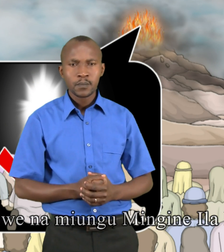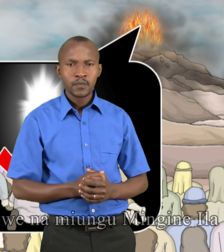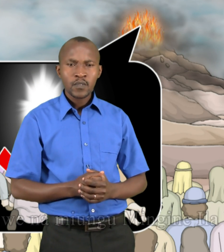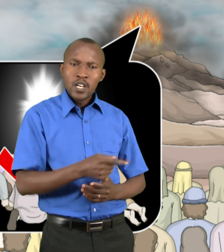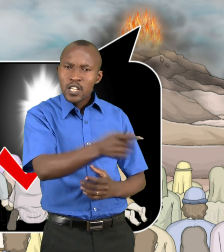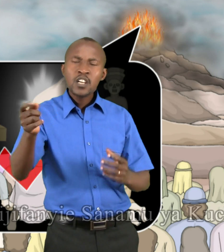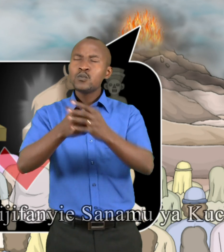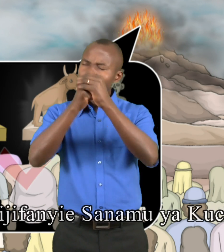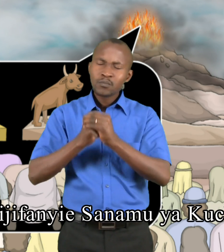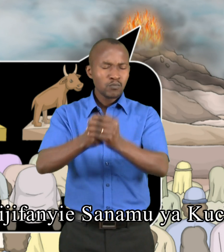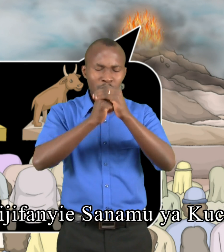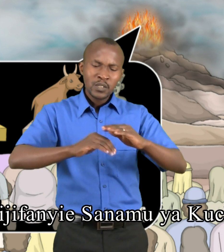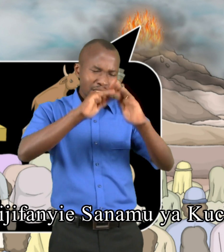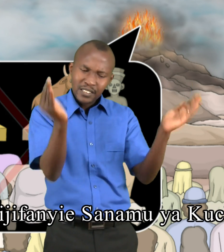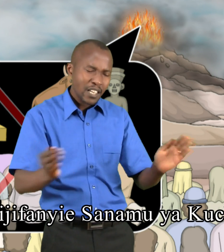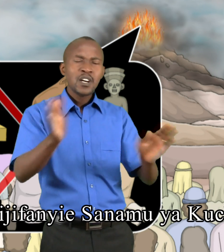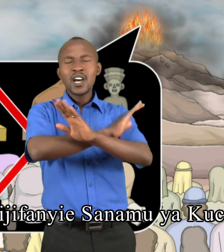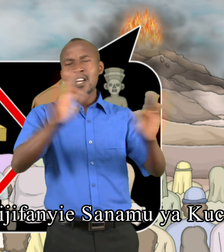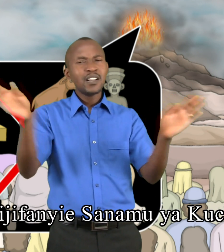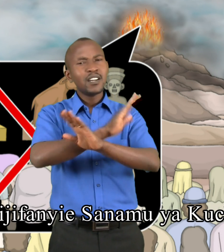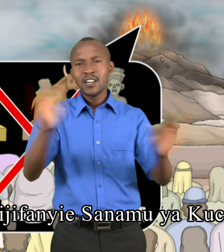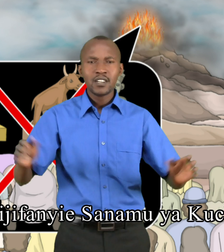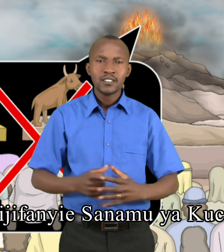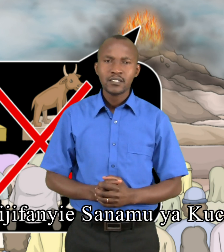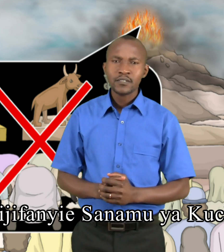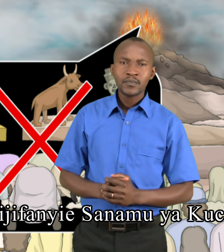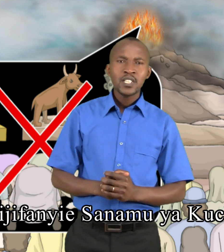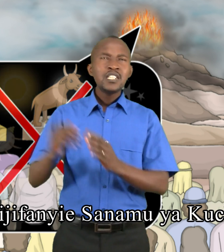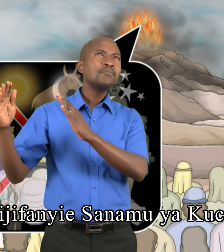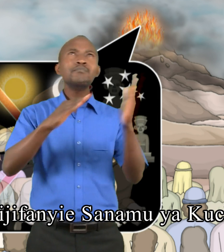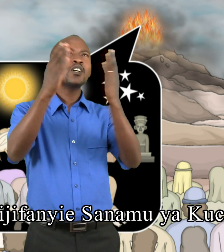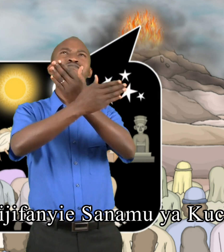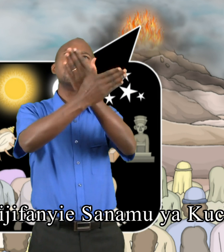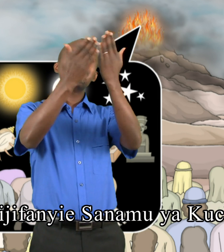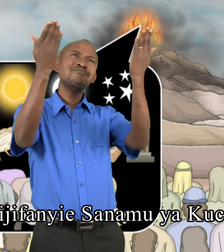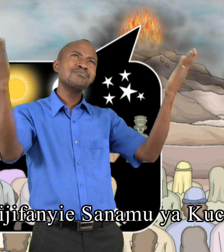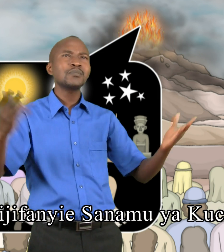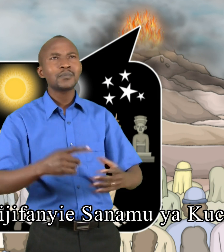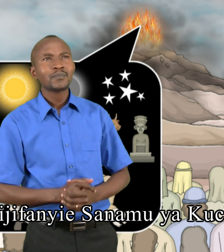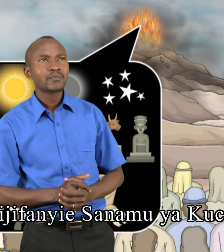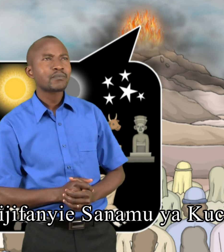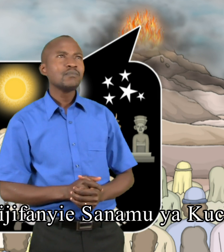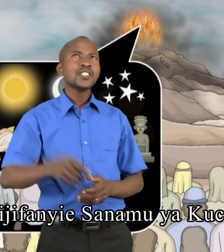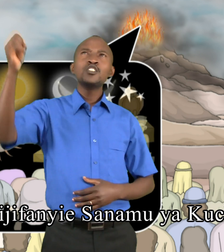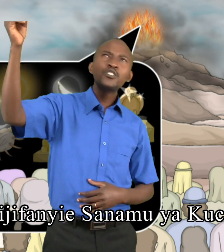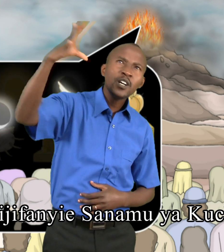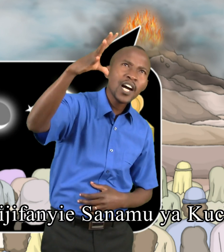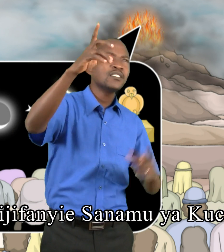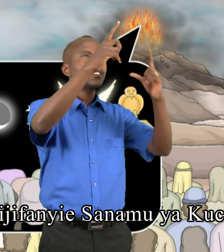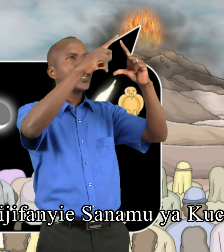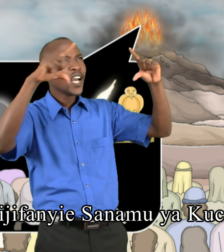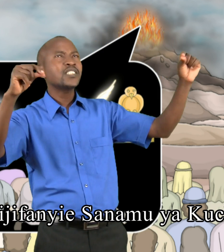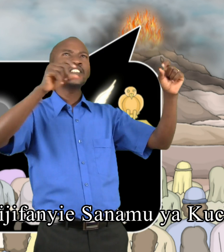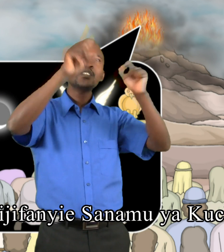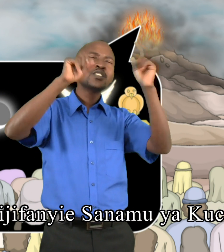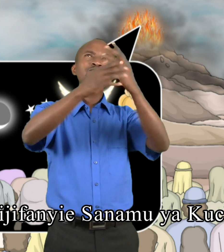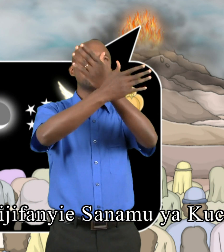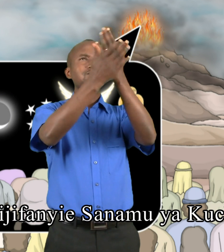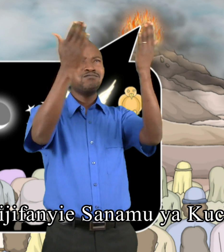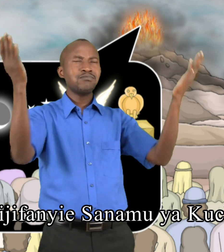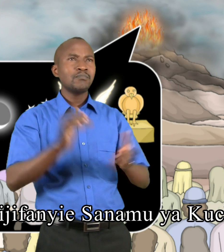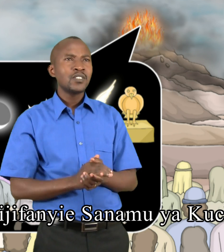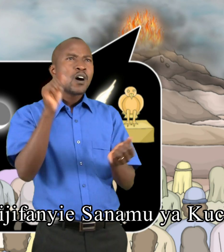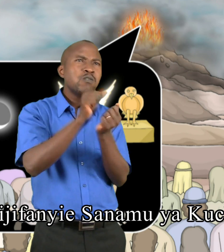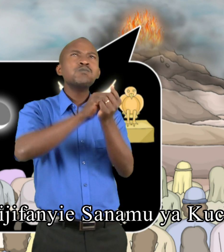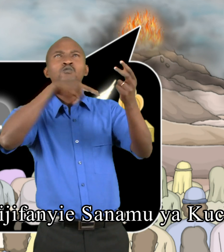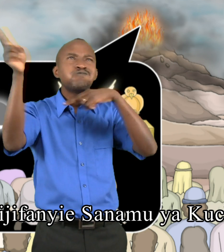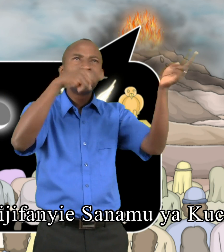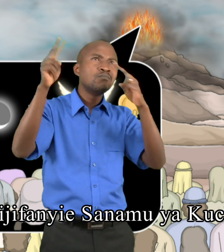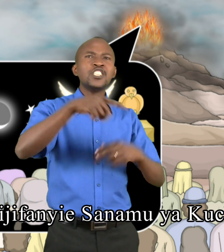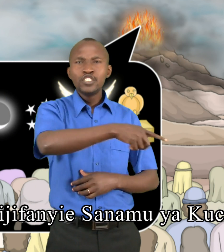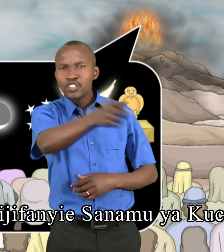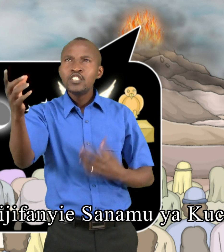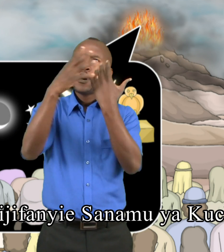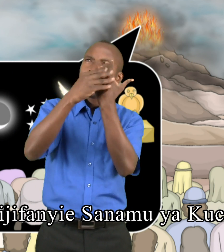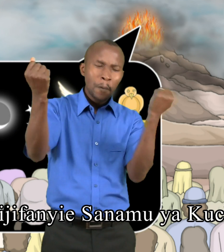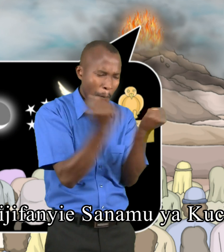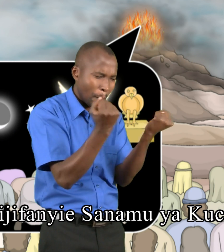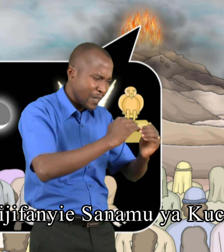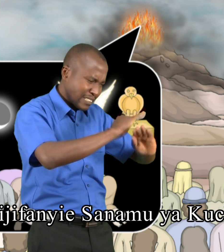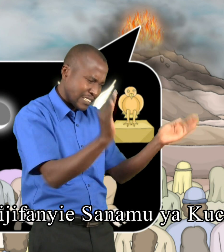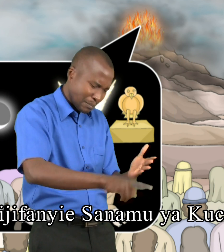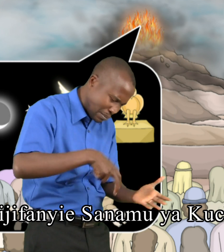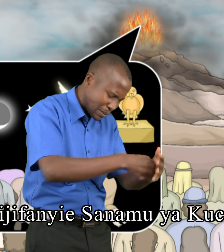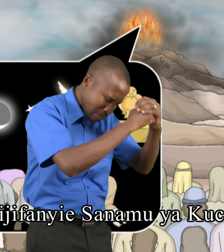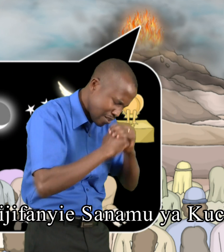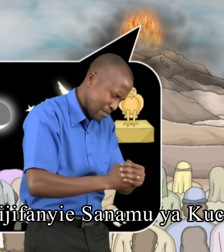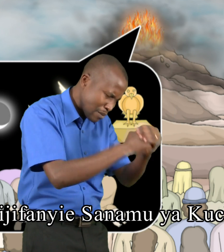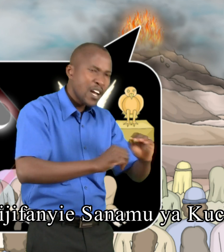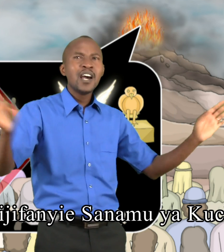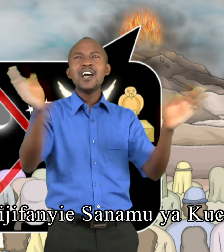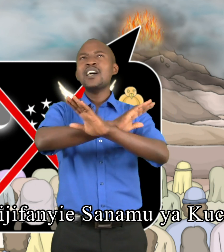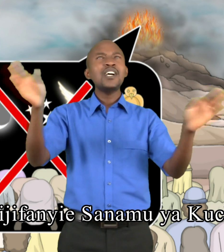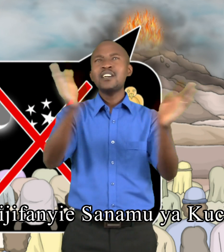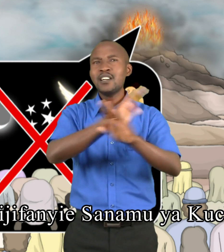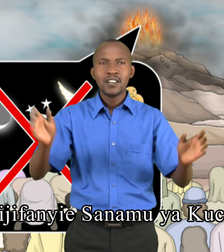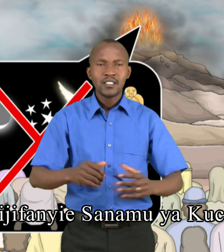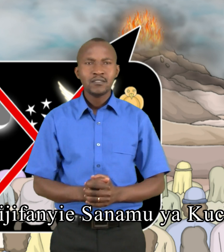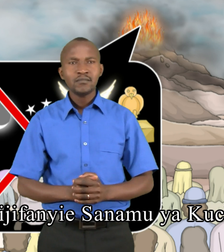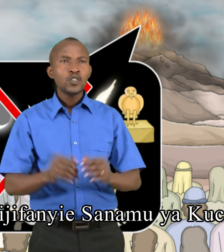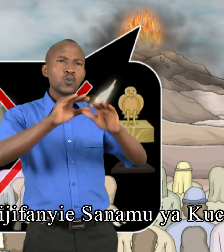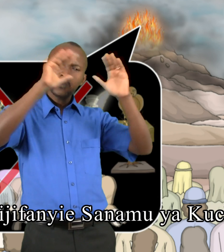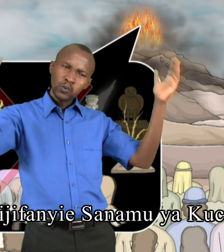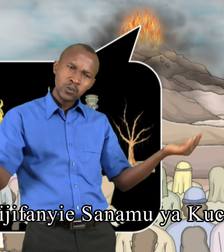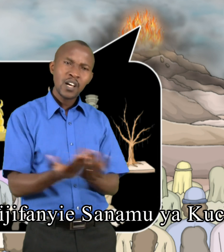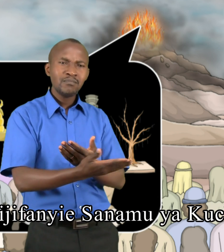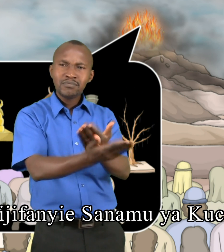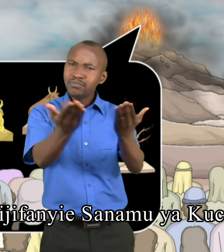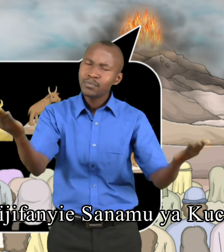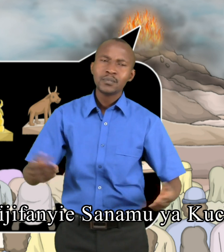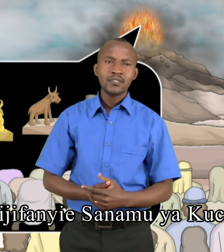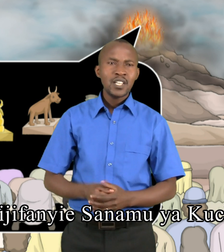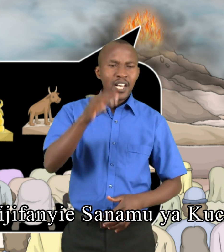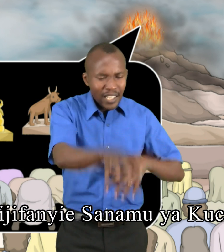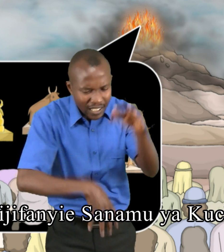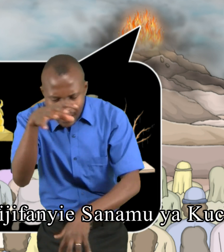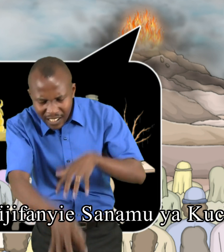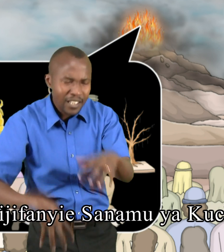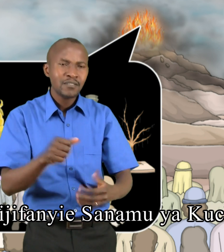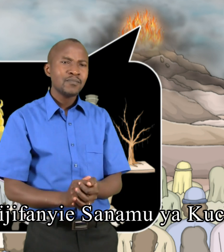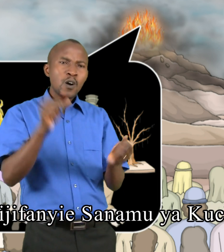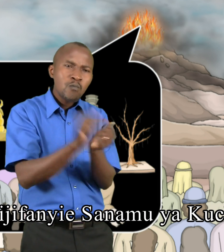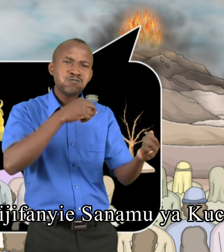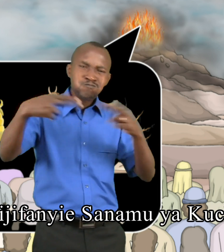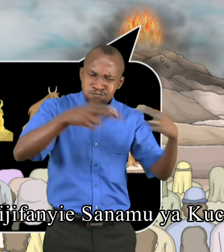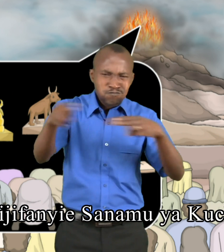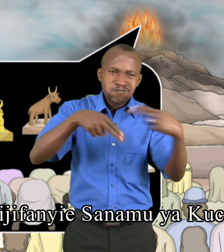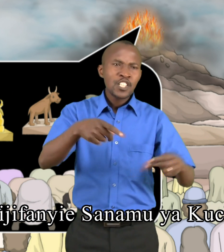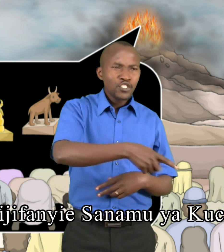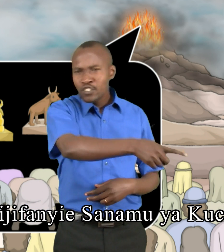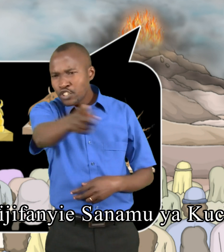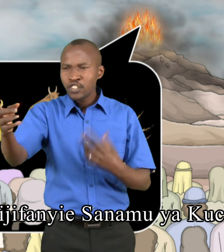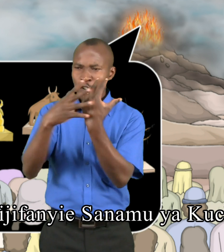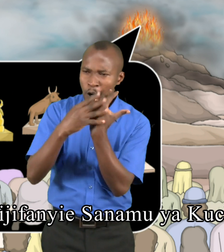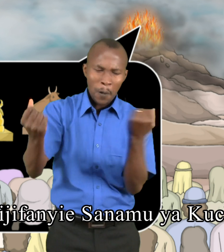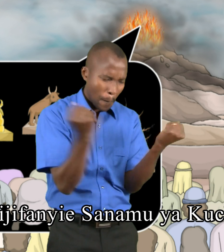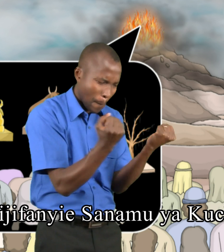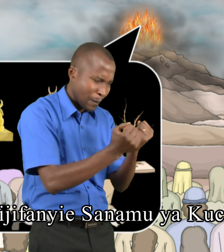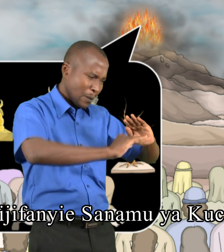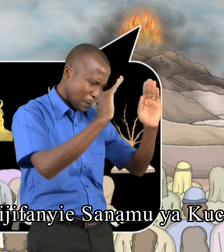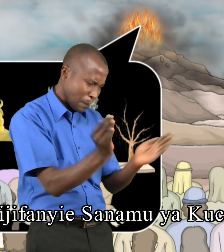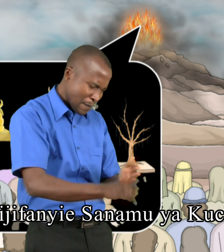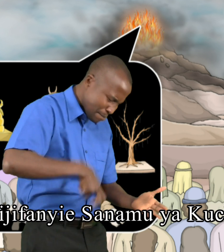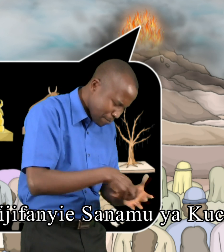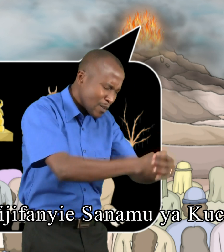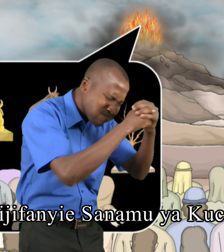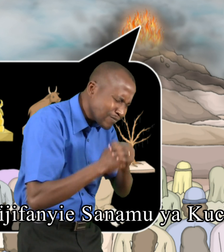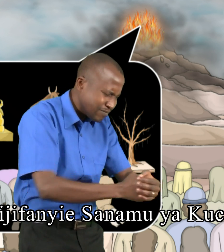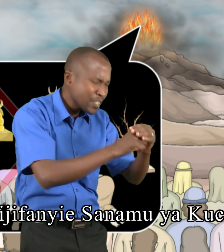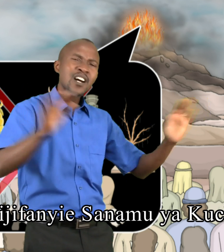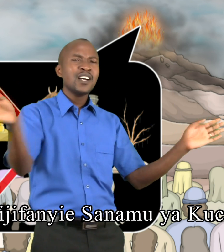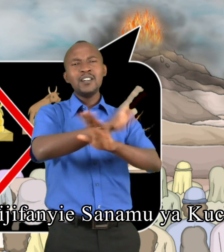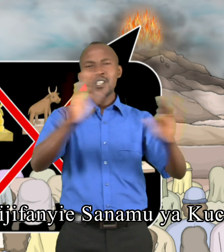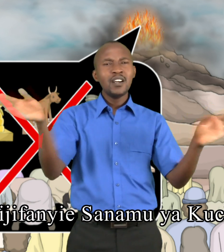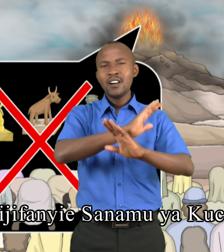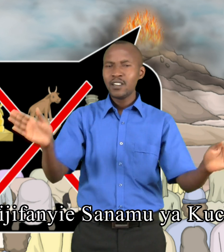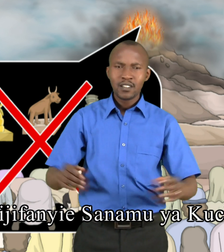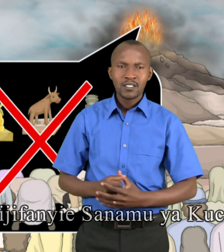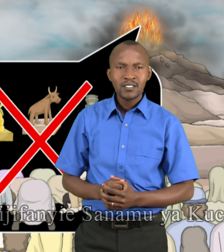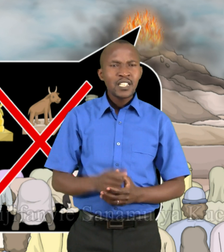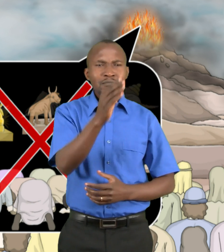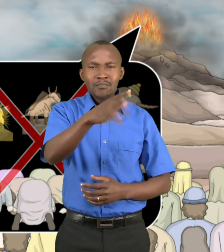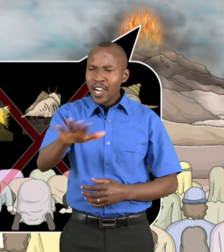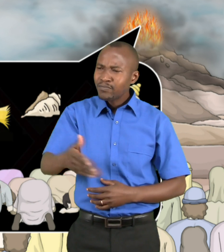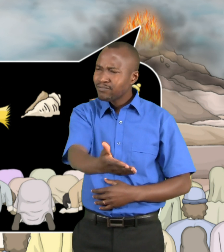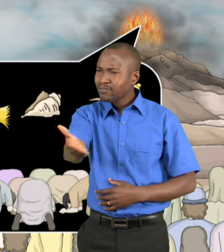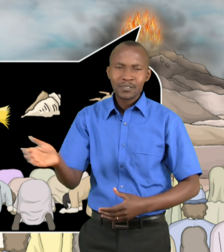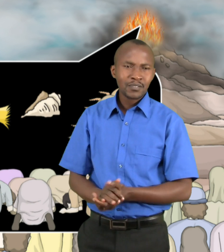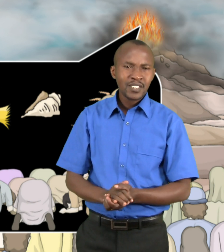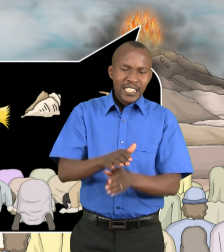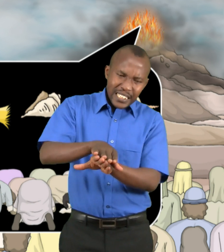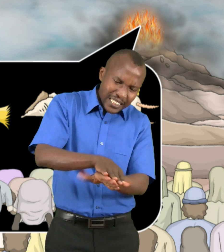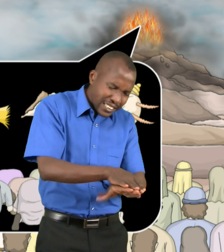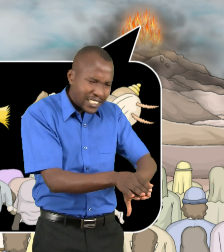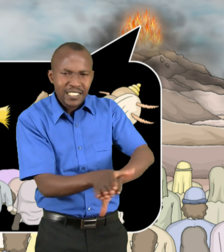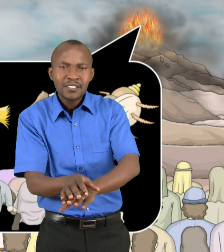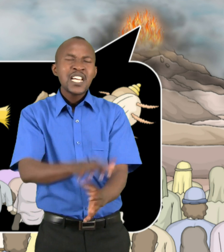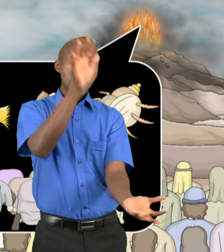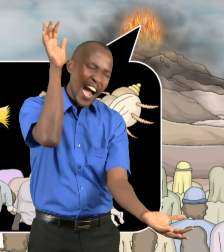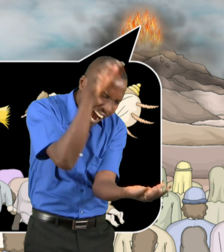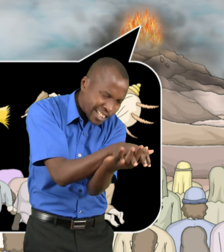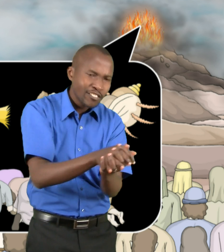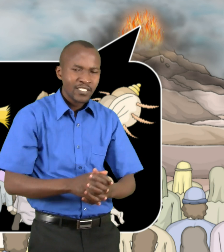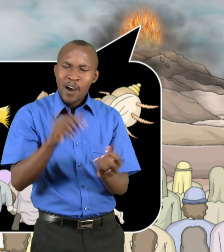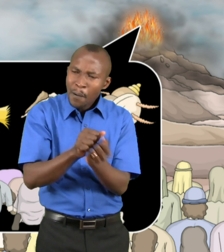You shall not make for yourself an idol in the form of anything in the heavens above, on the earth below, or in the waters beneath.